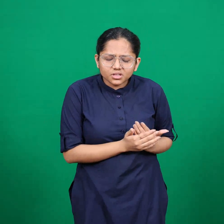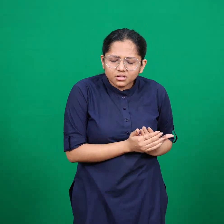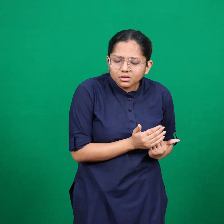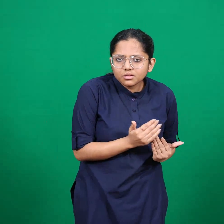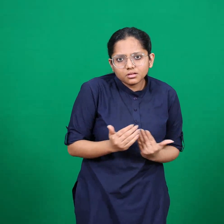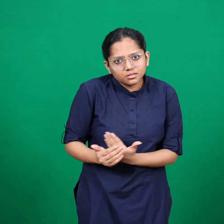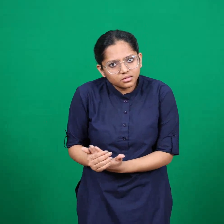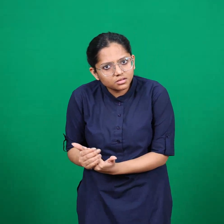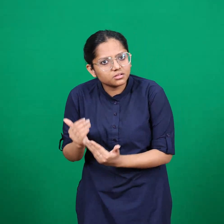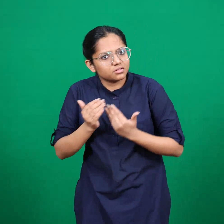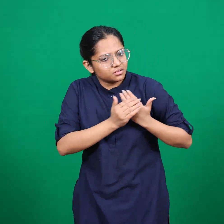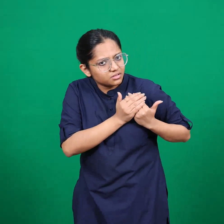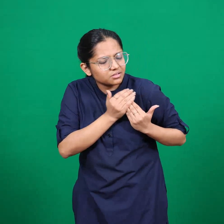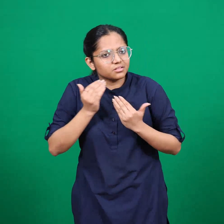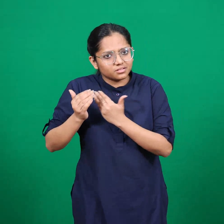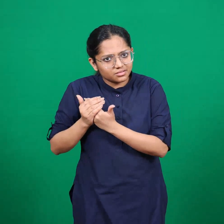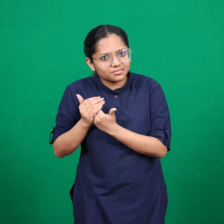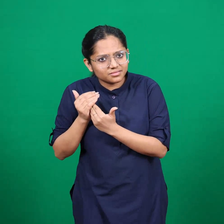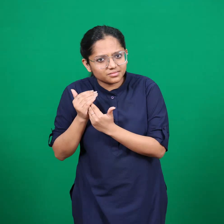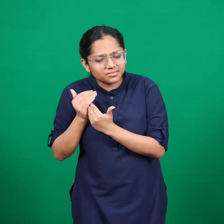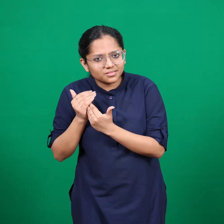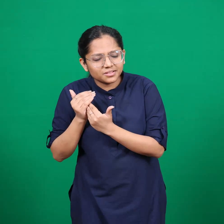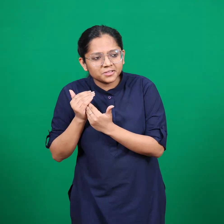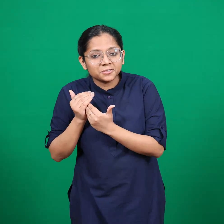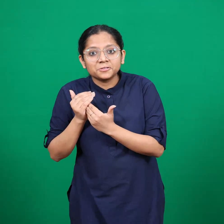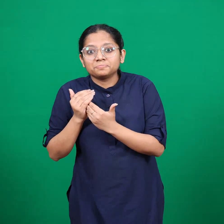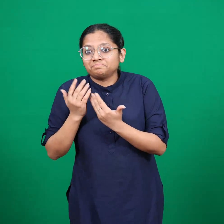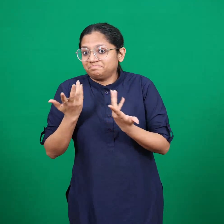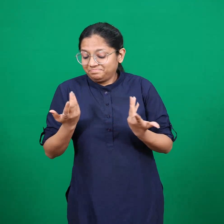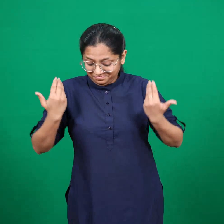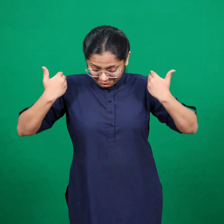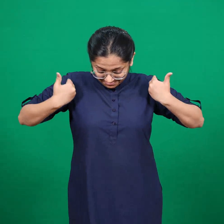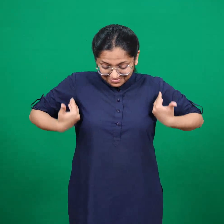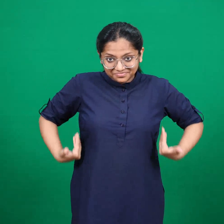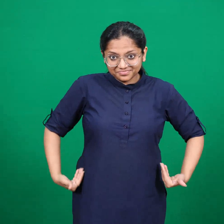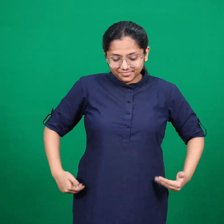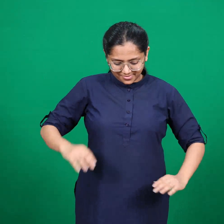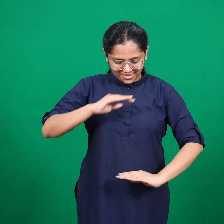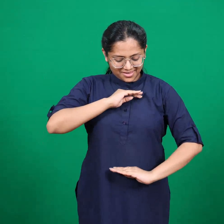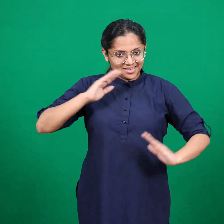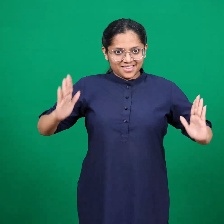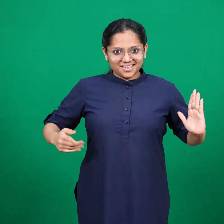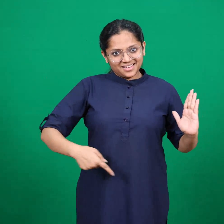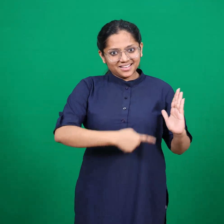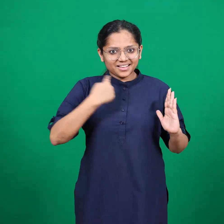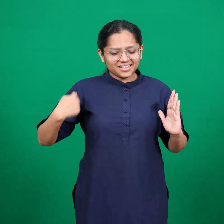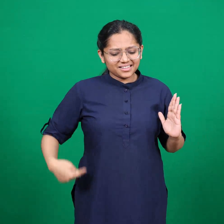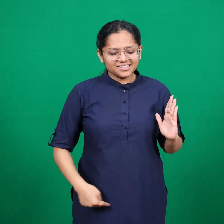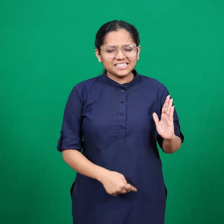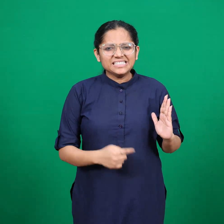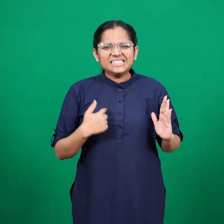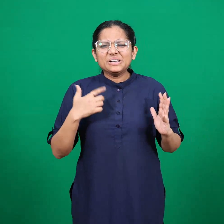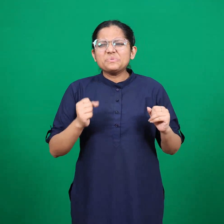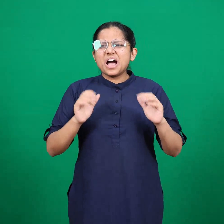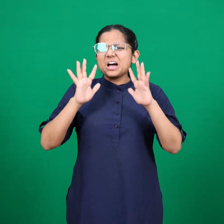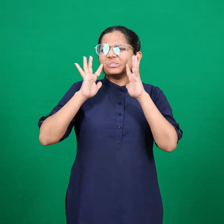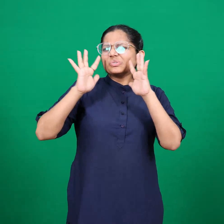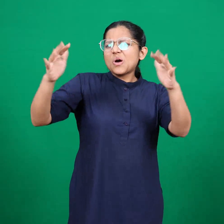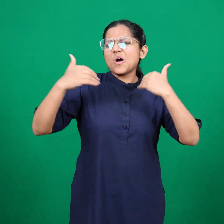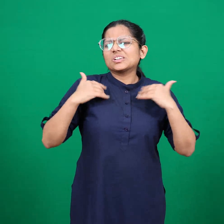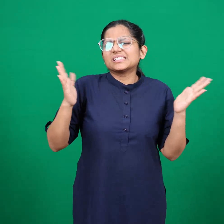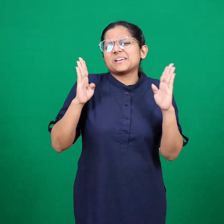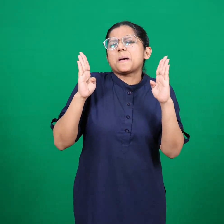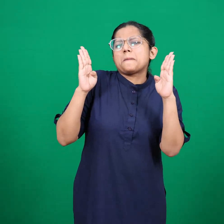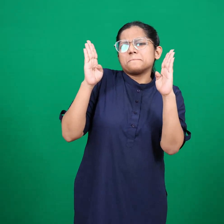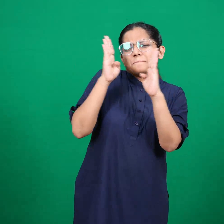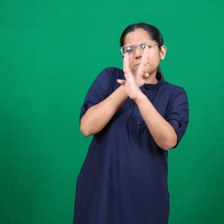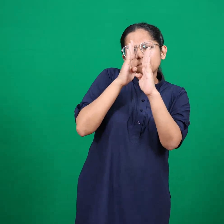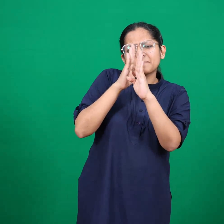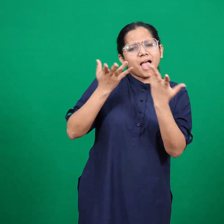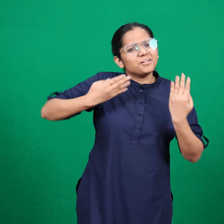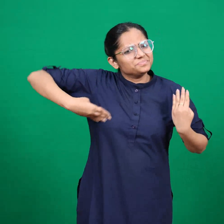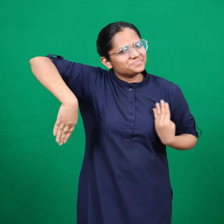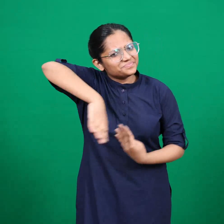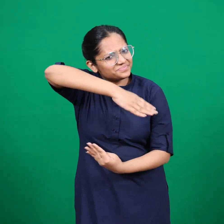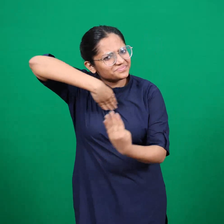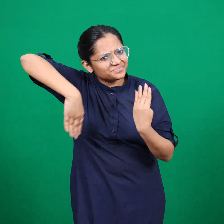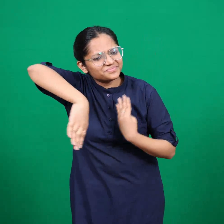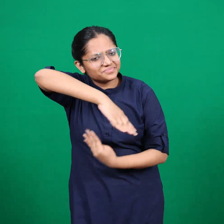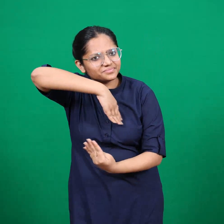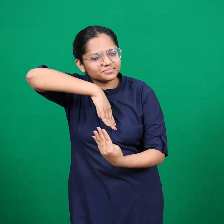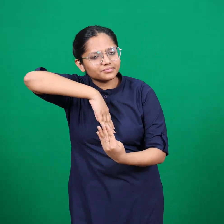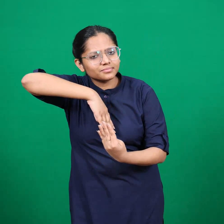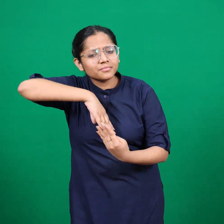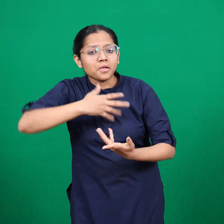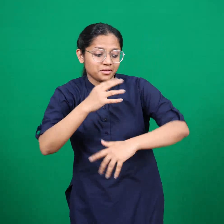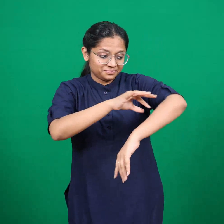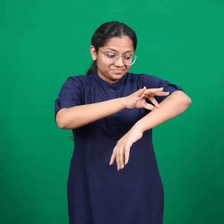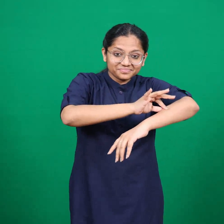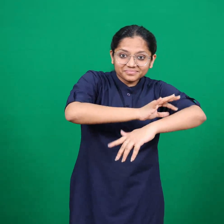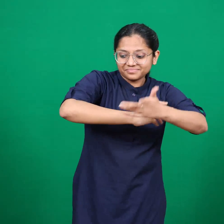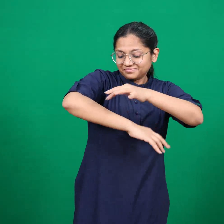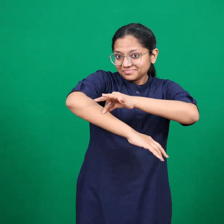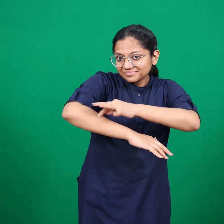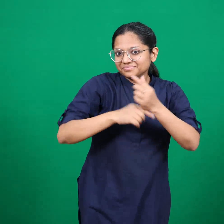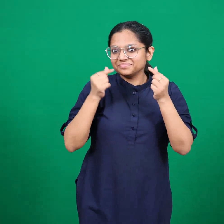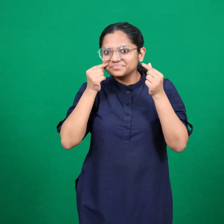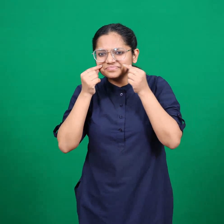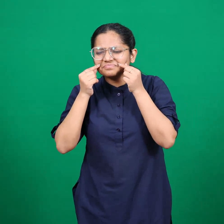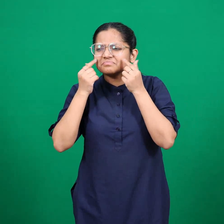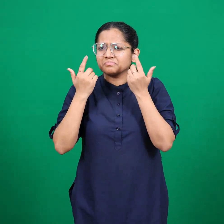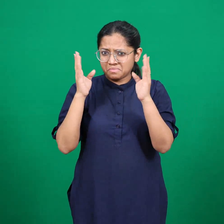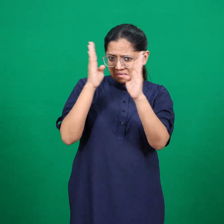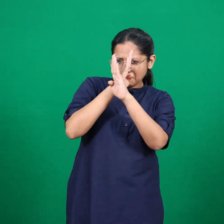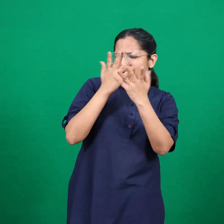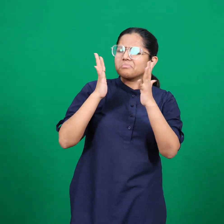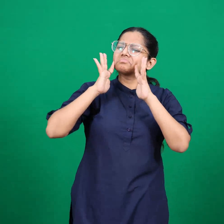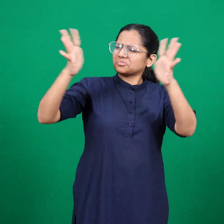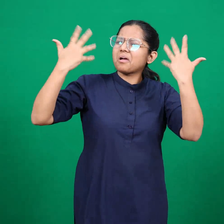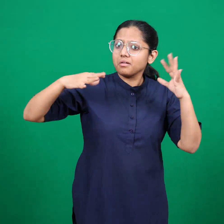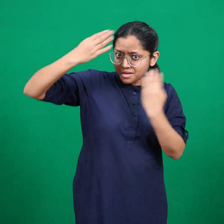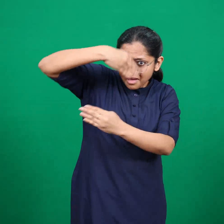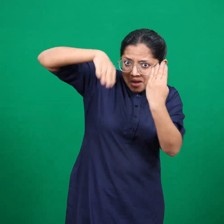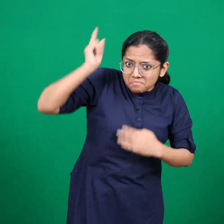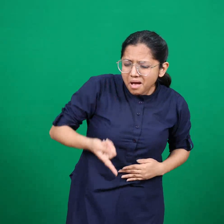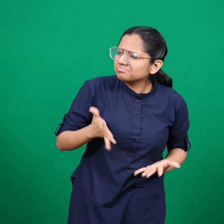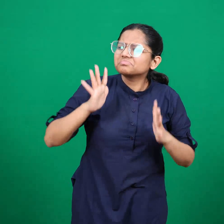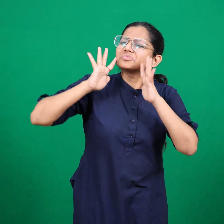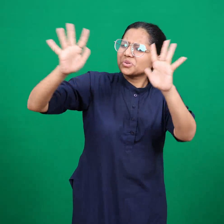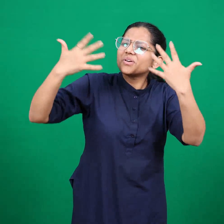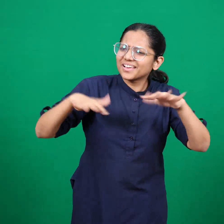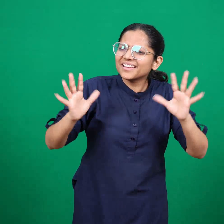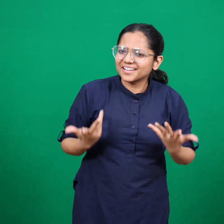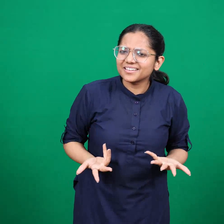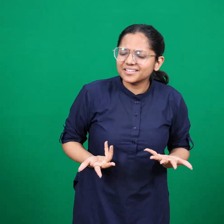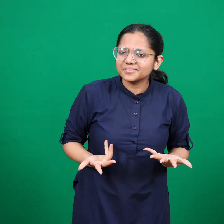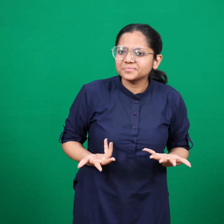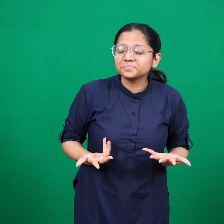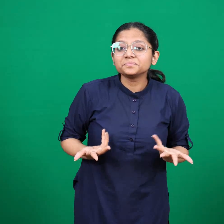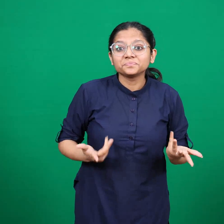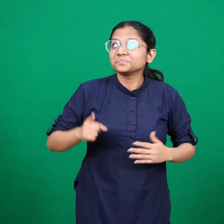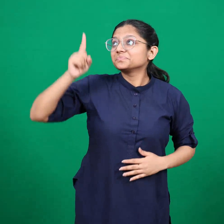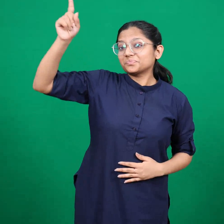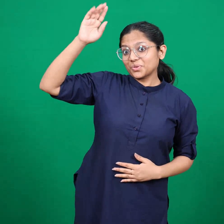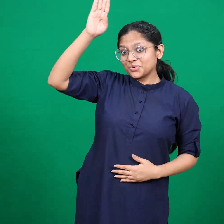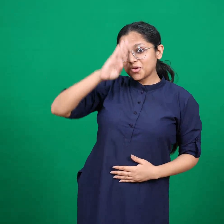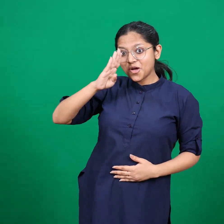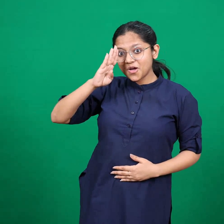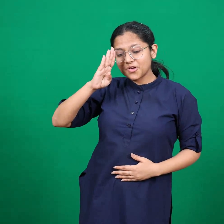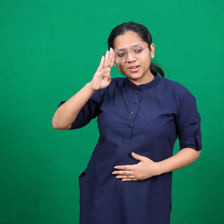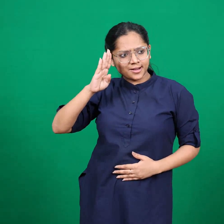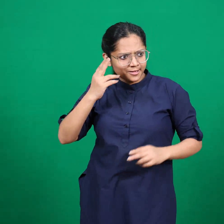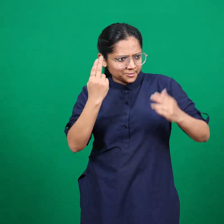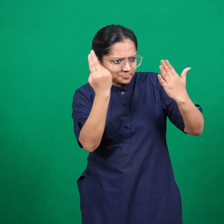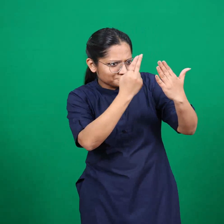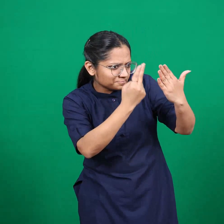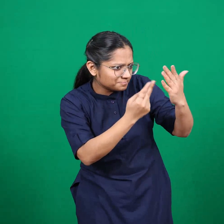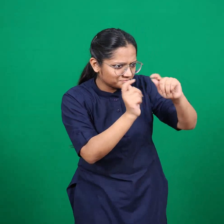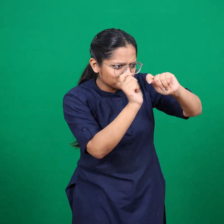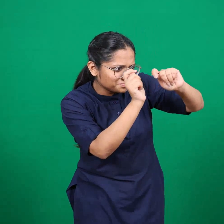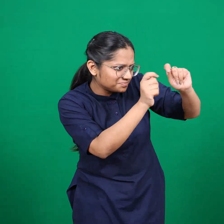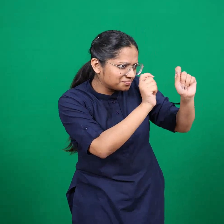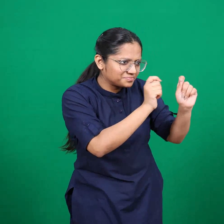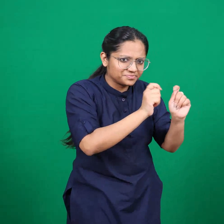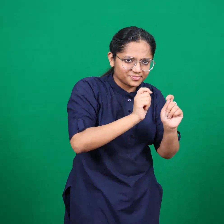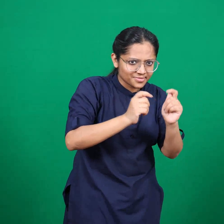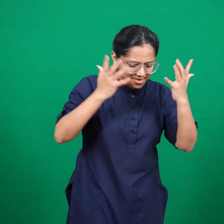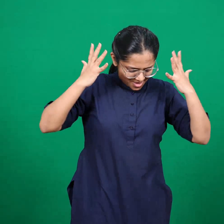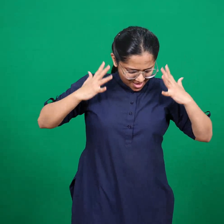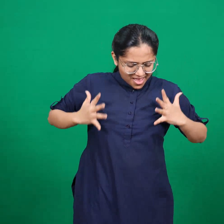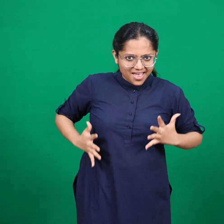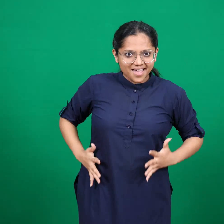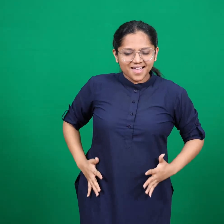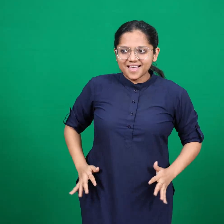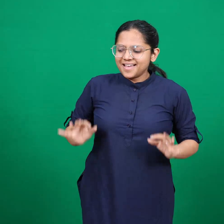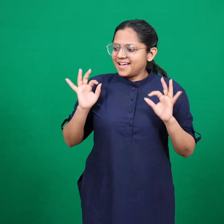And our unpresentable parts are treated with special modesty, whereas our presentable parts have no such need.